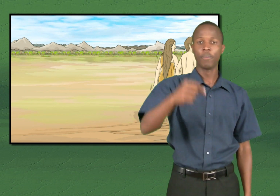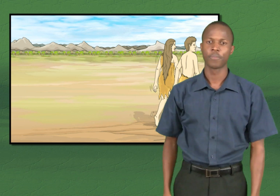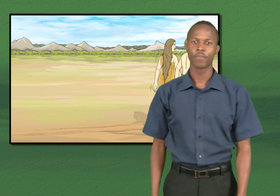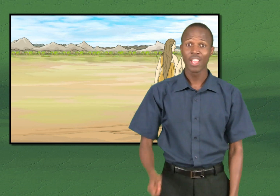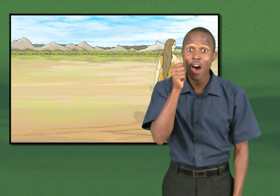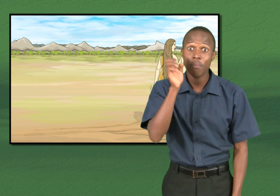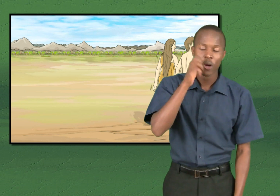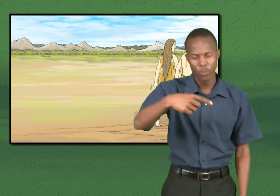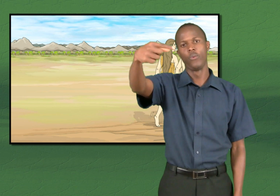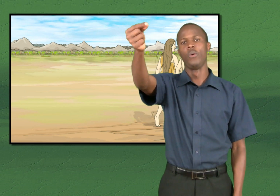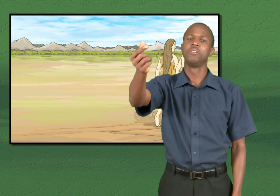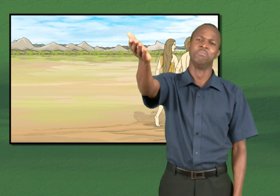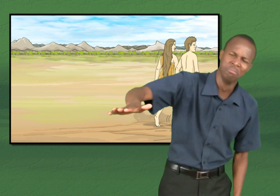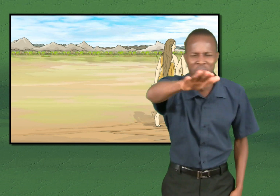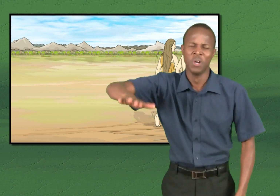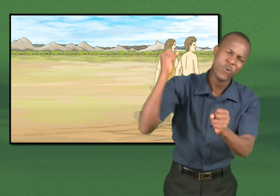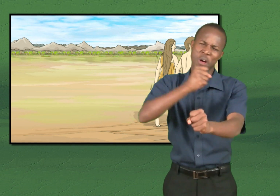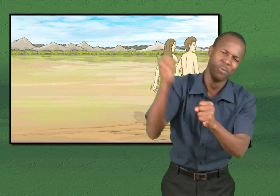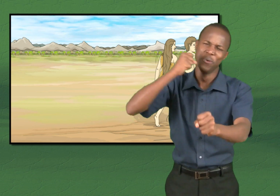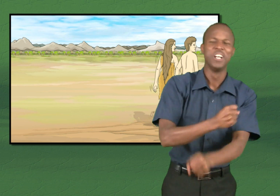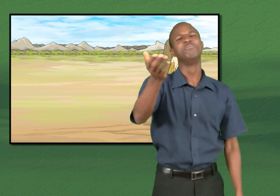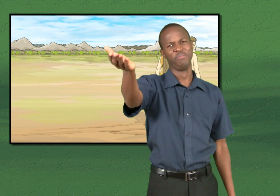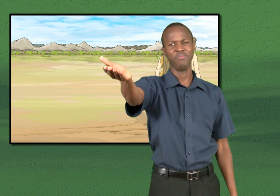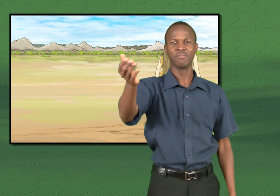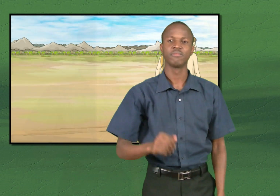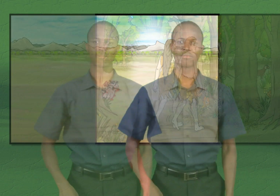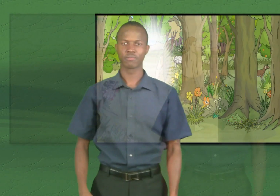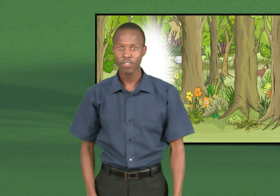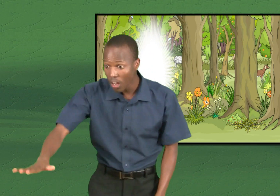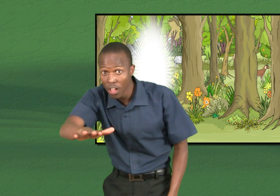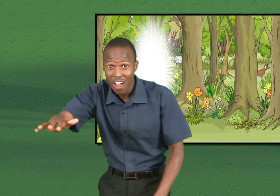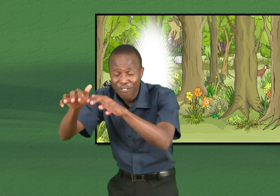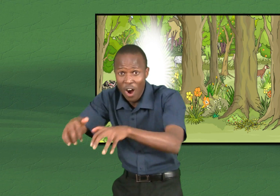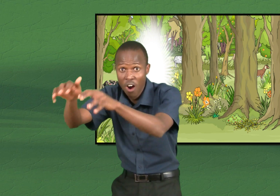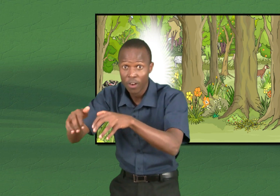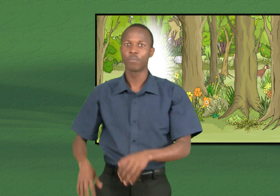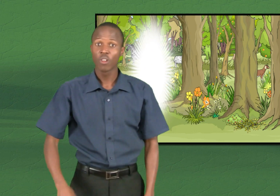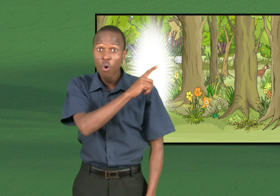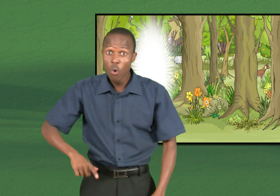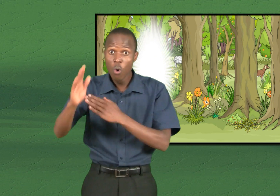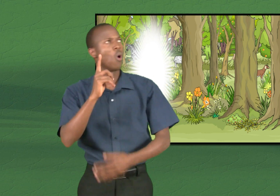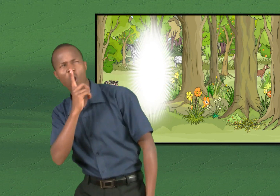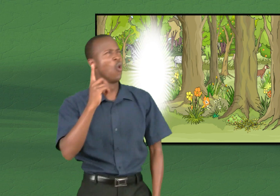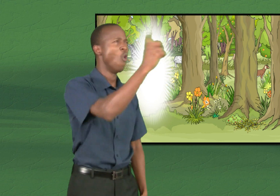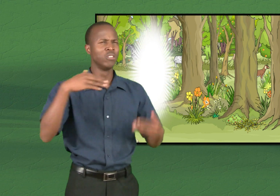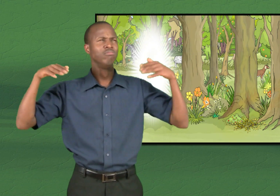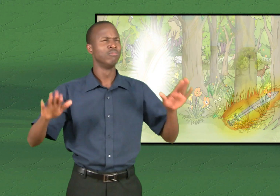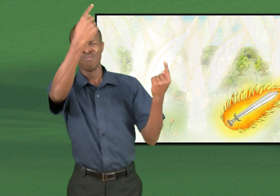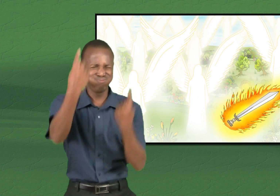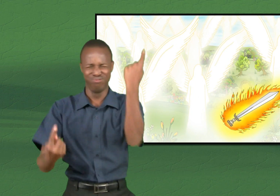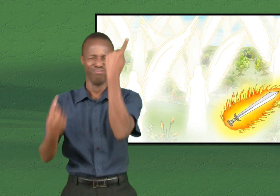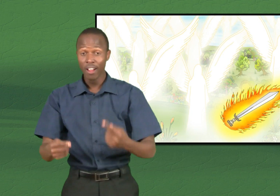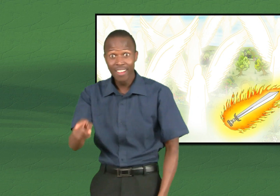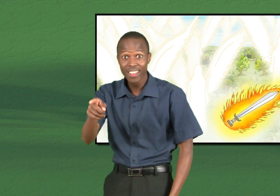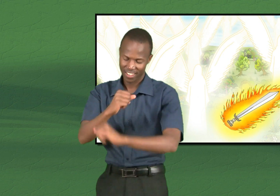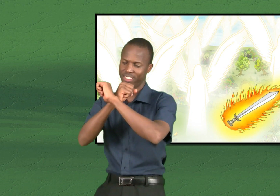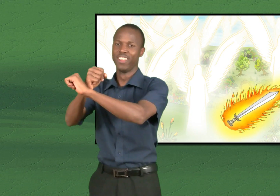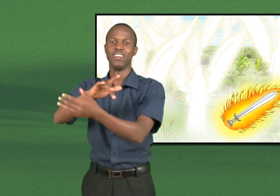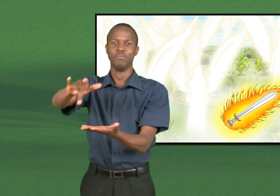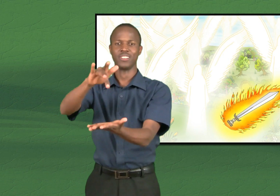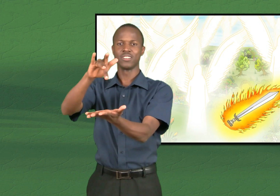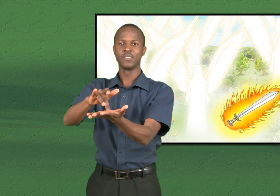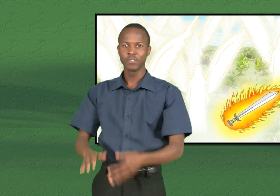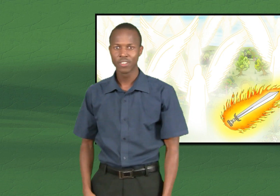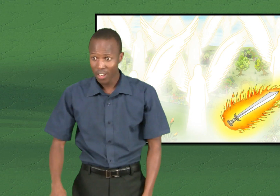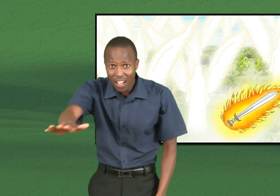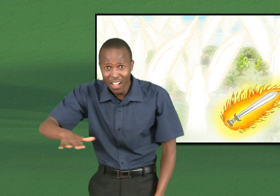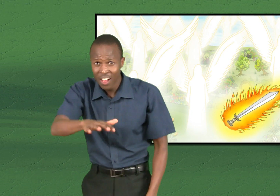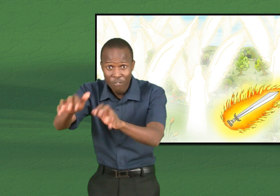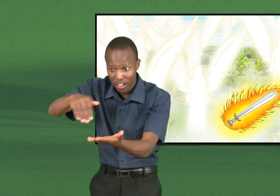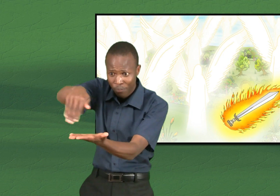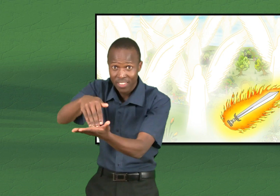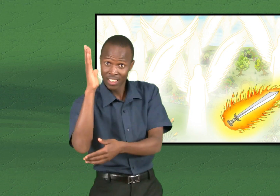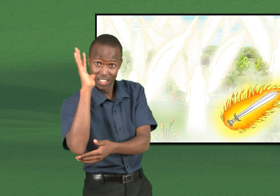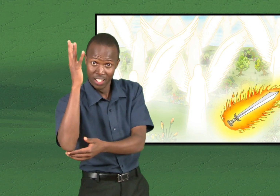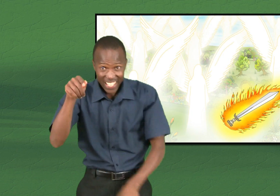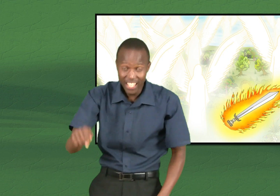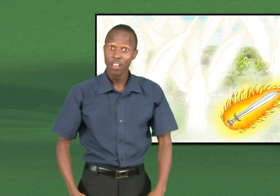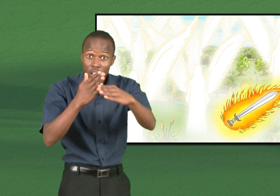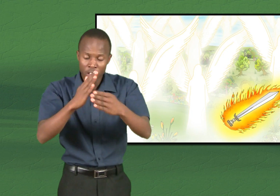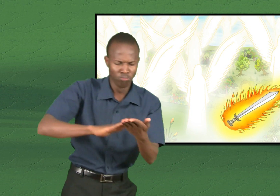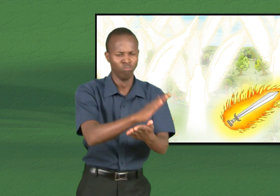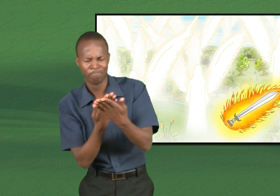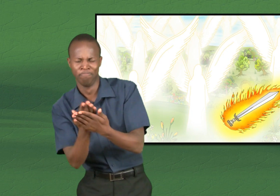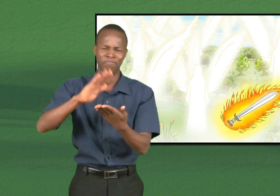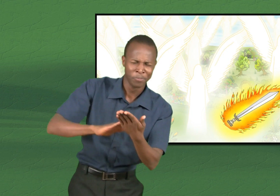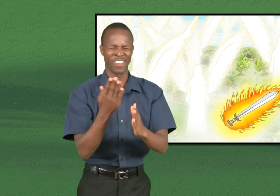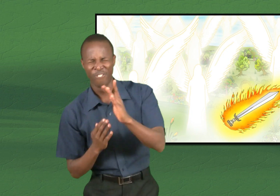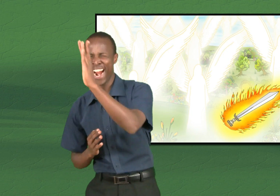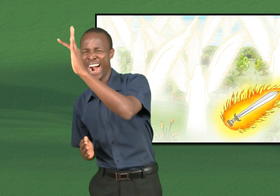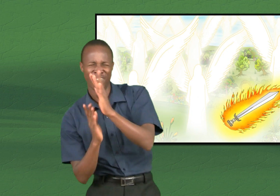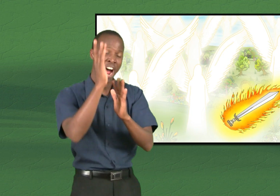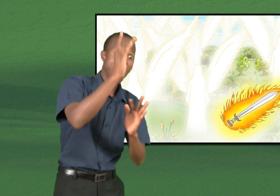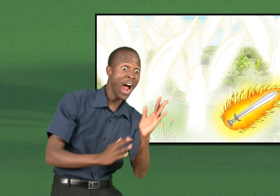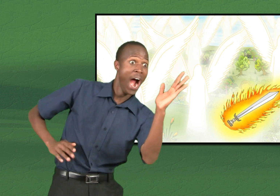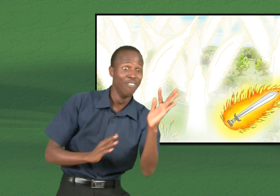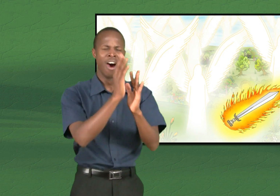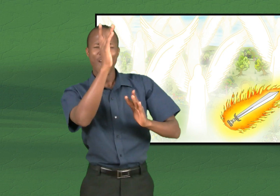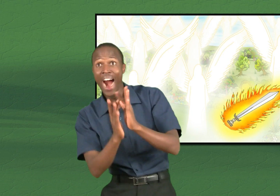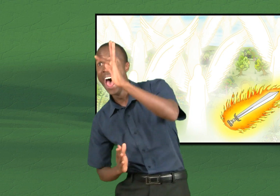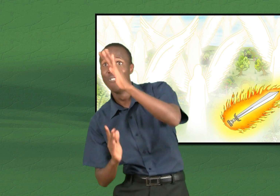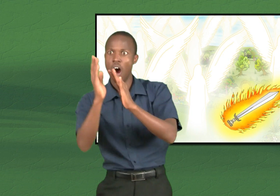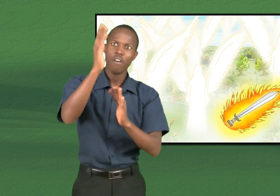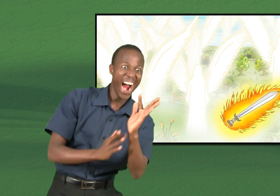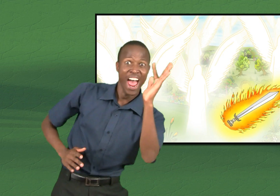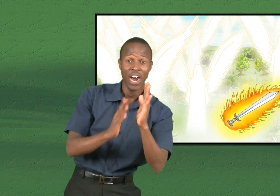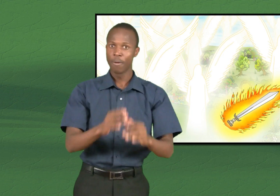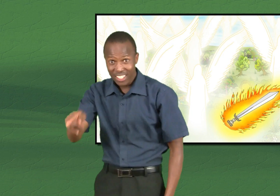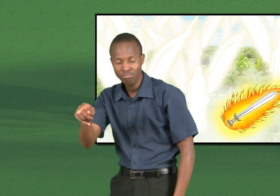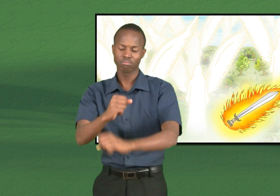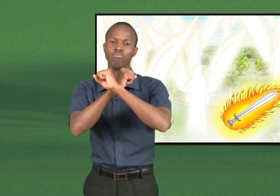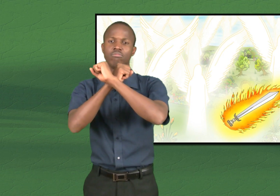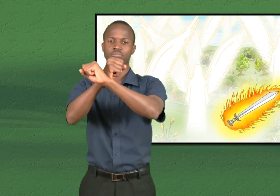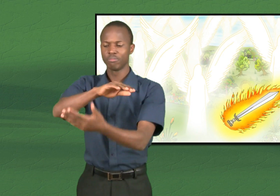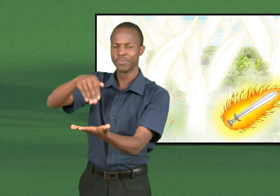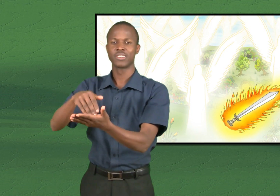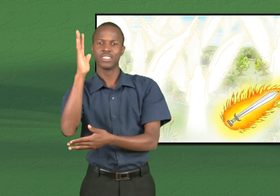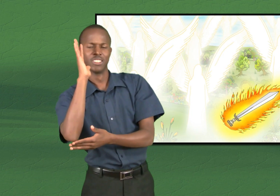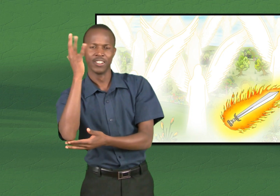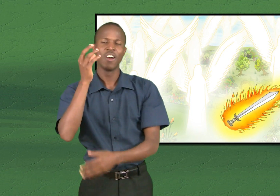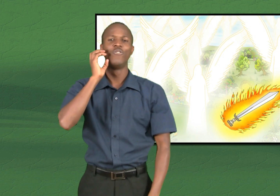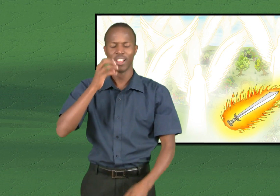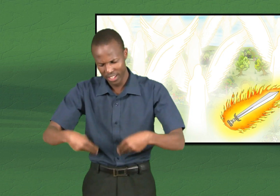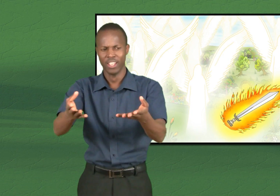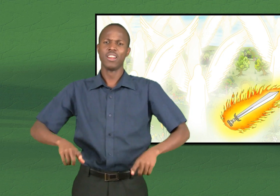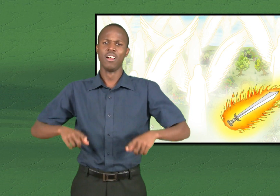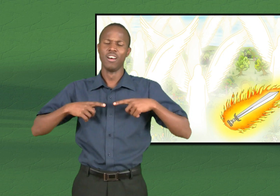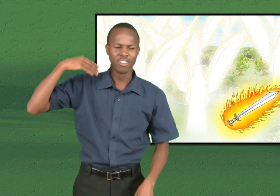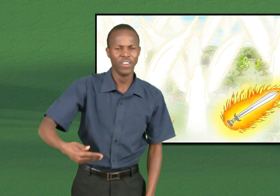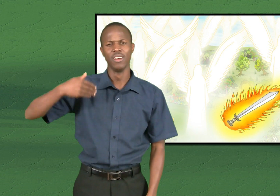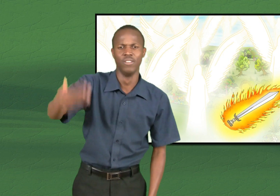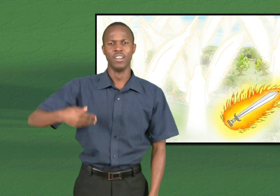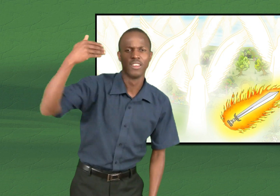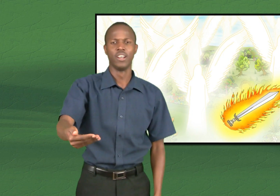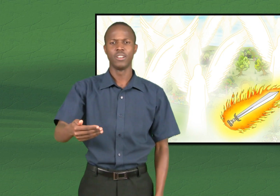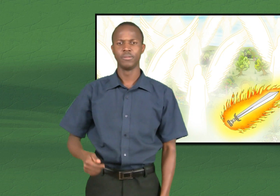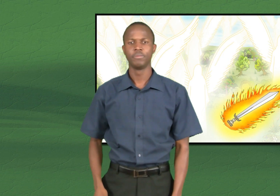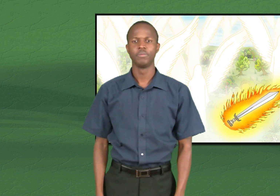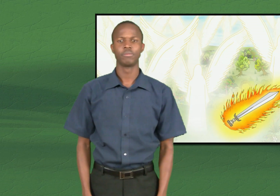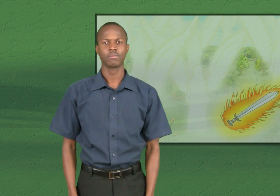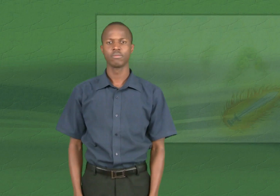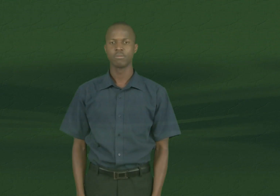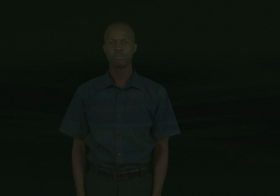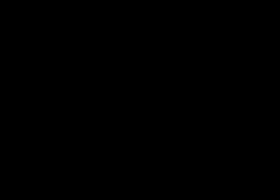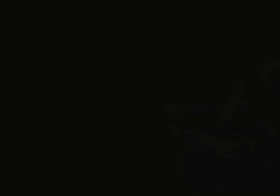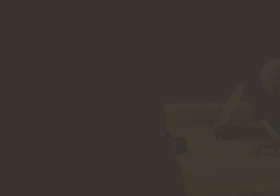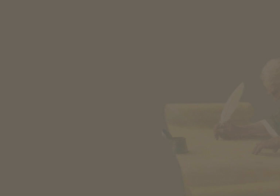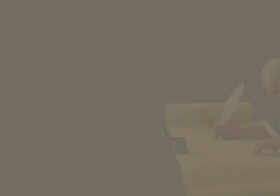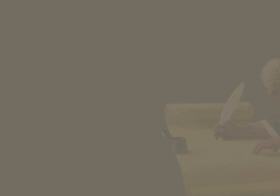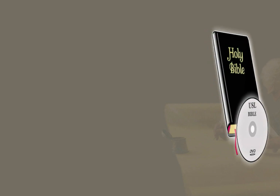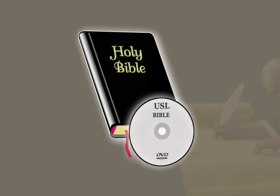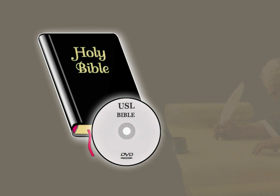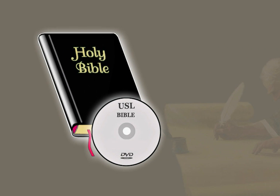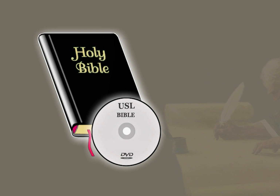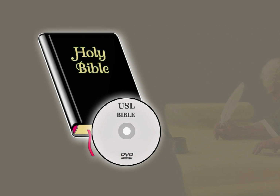So He drove out the man and stationed cherubim on the east side of the Garden of Eden, along with a whirling sword of flame to guard the way to the tree of life.